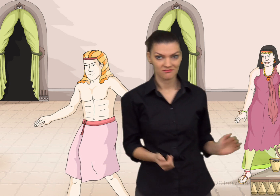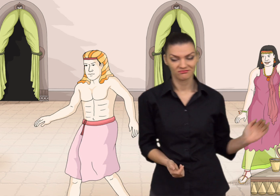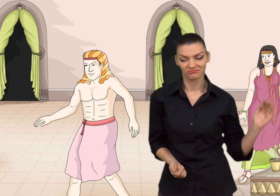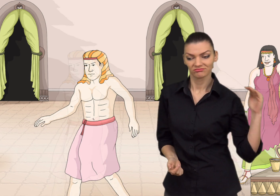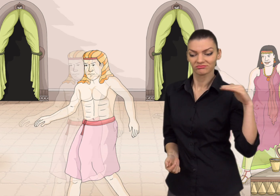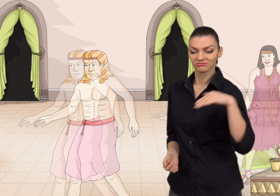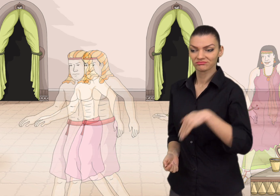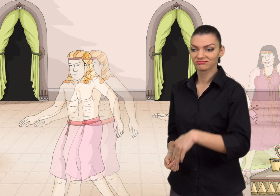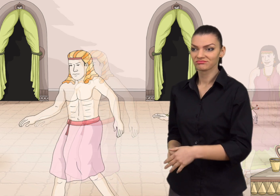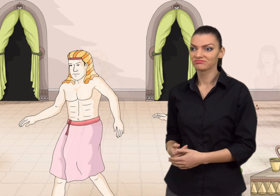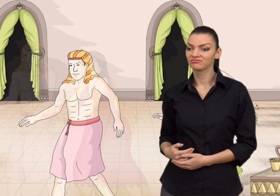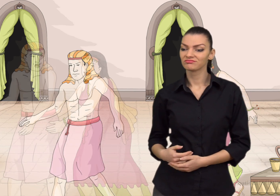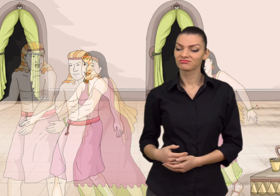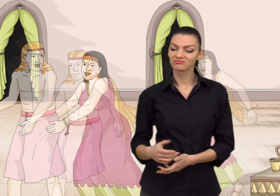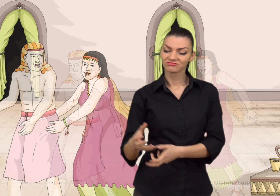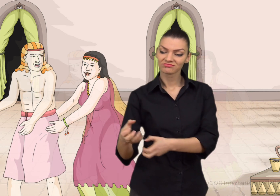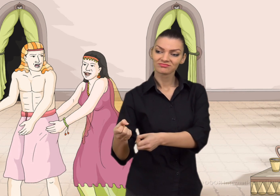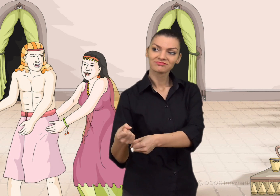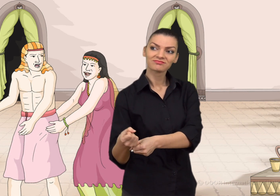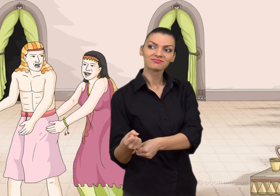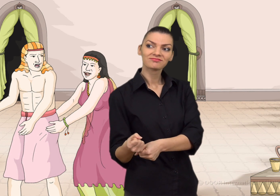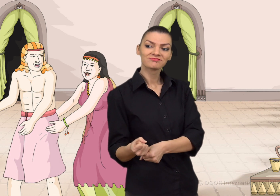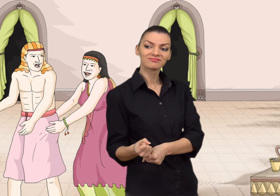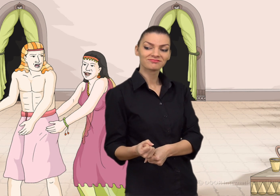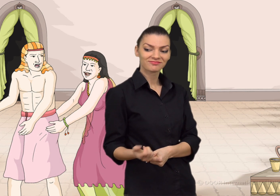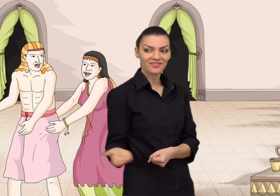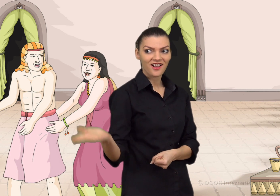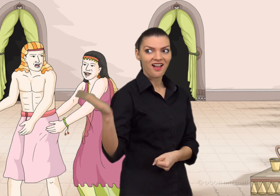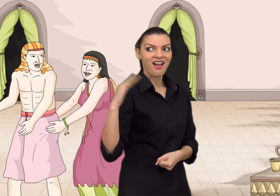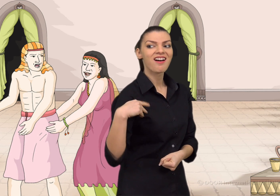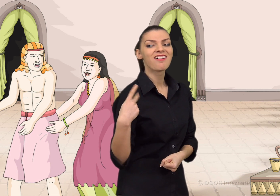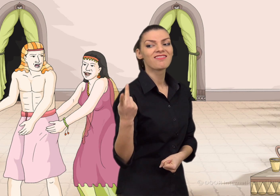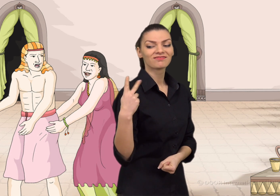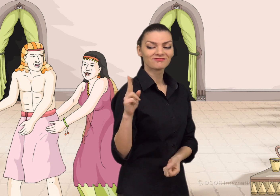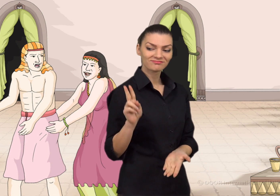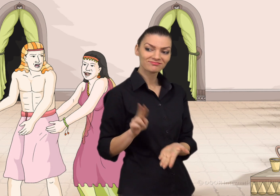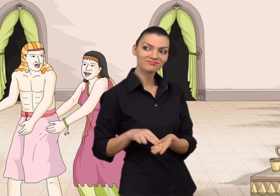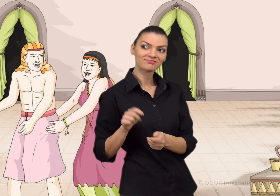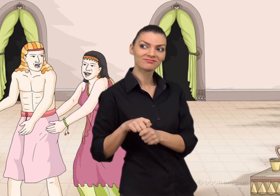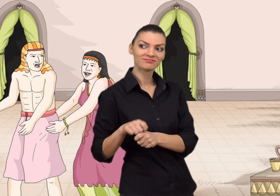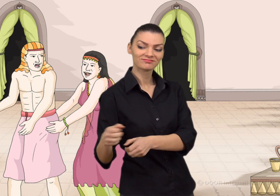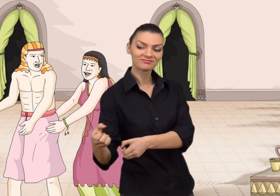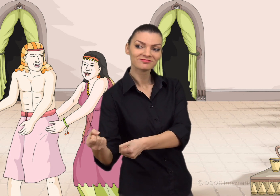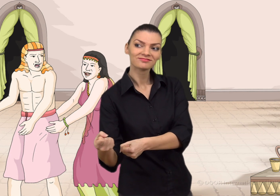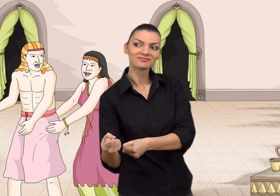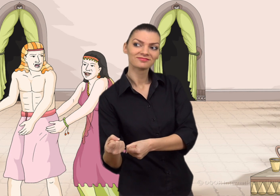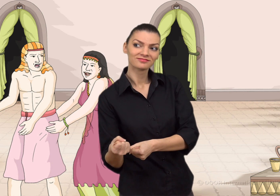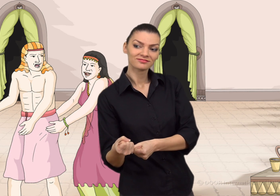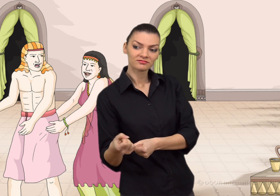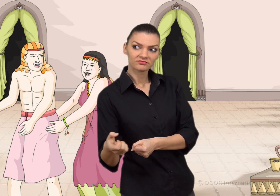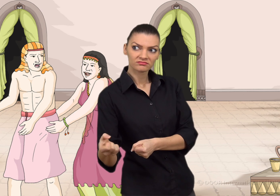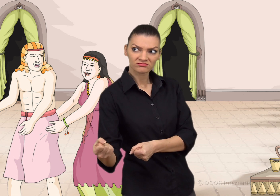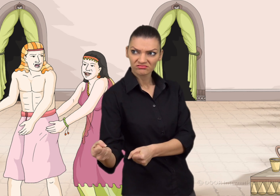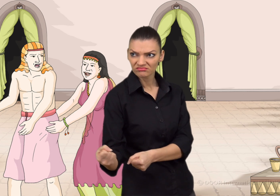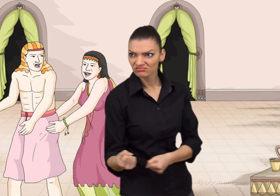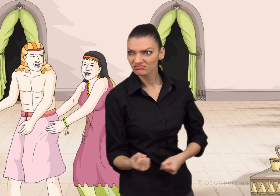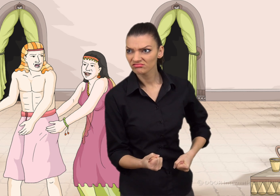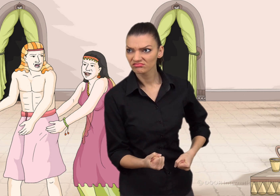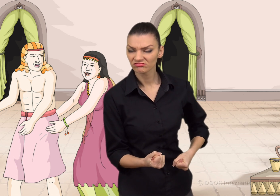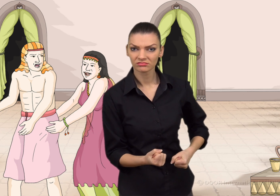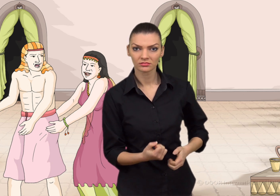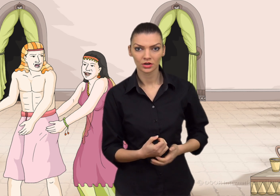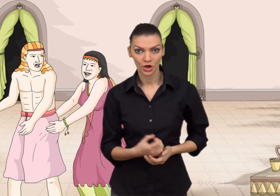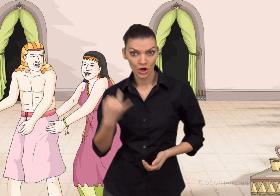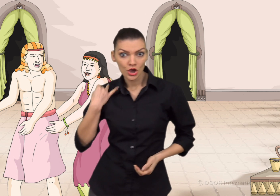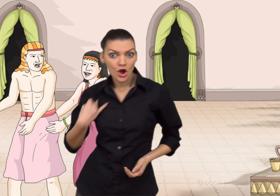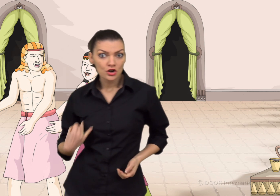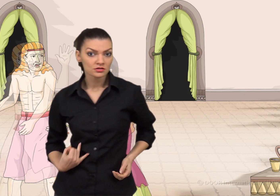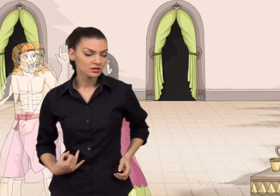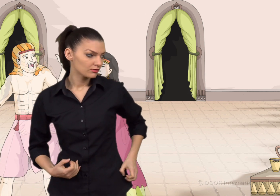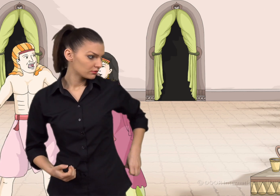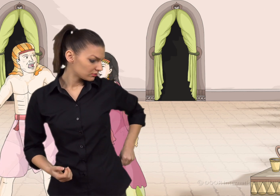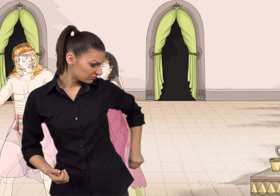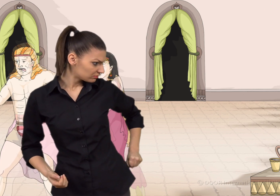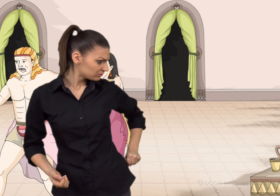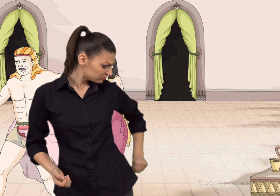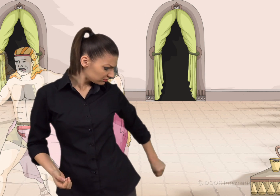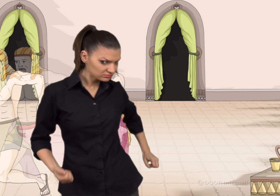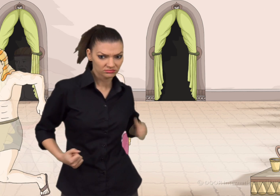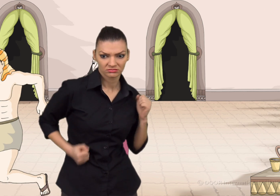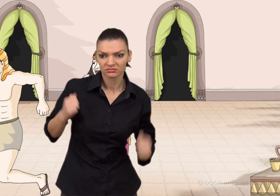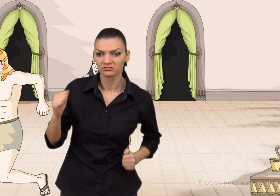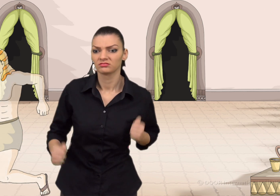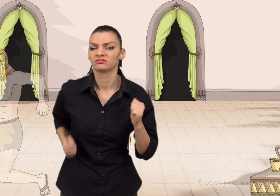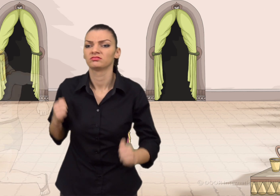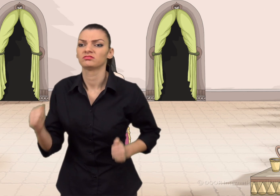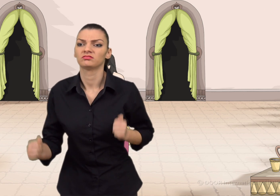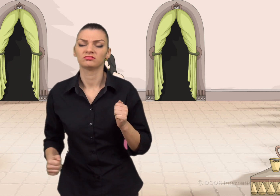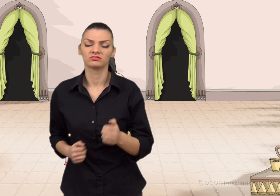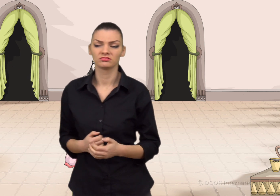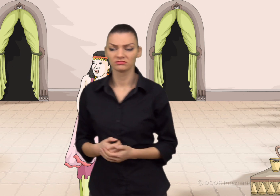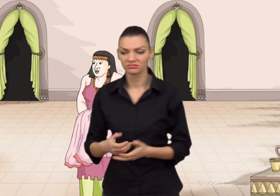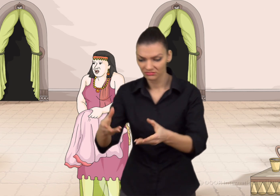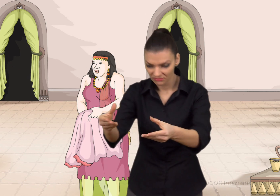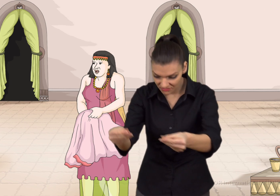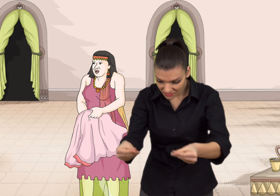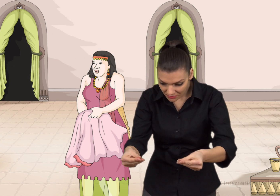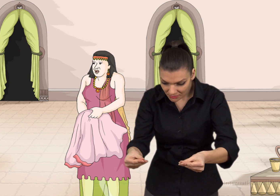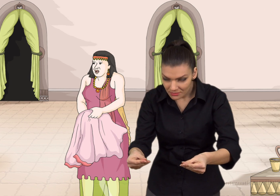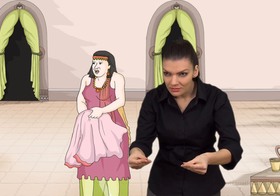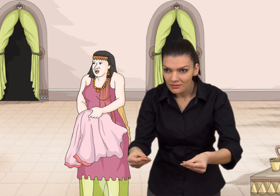She grabbed Joseph by his cloak and said, “Sleep with me!” But leaving his cloak in her hand, he escaped and ran outside.